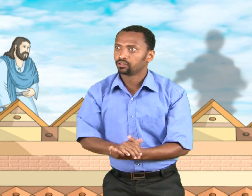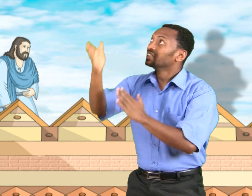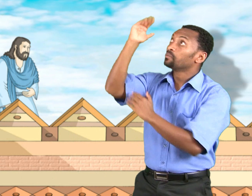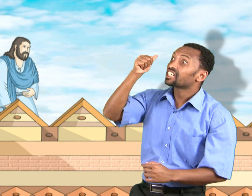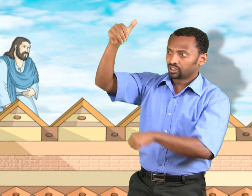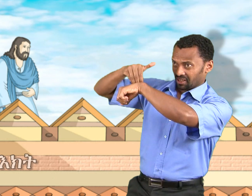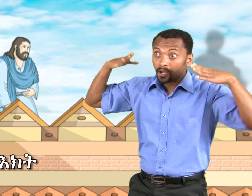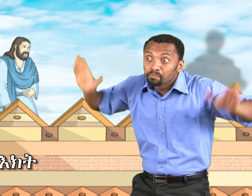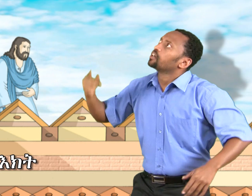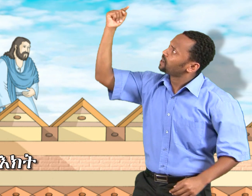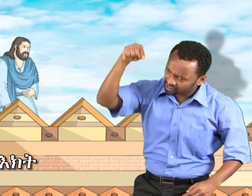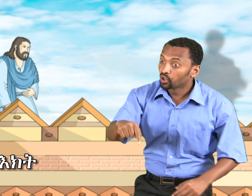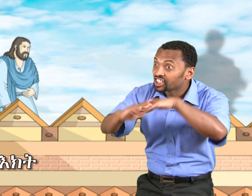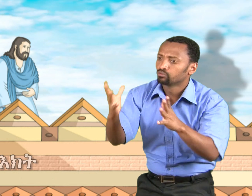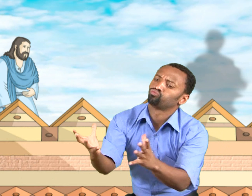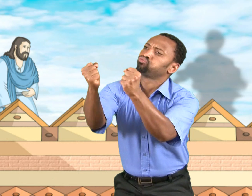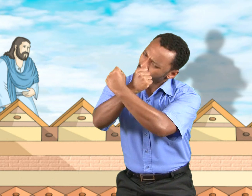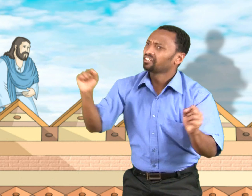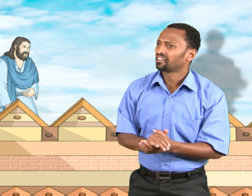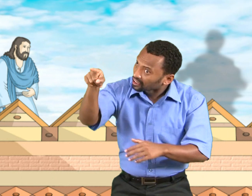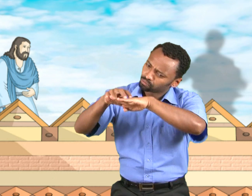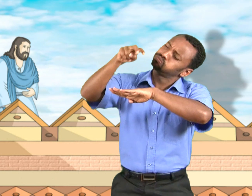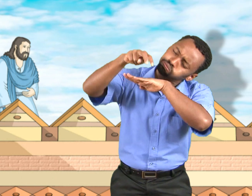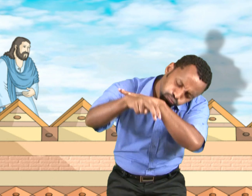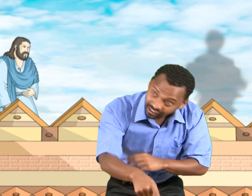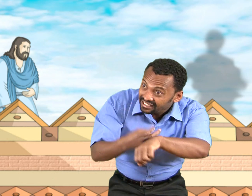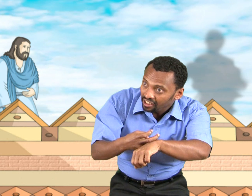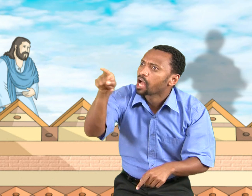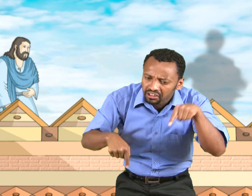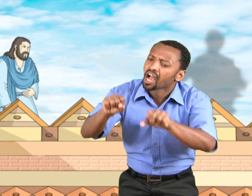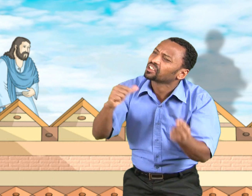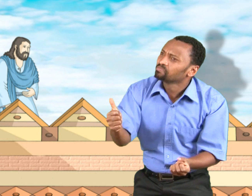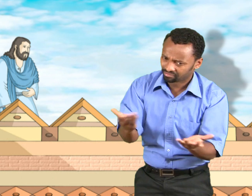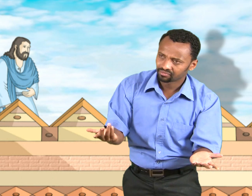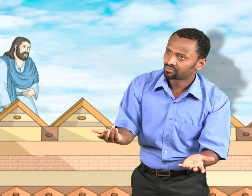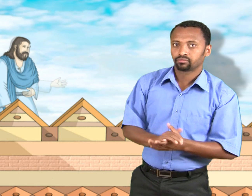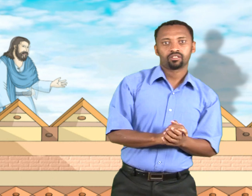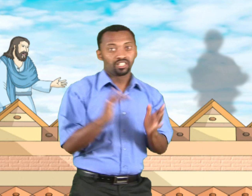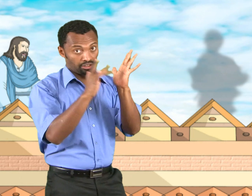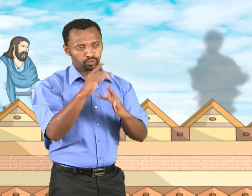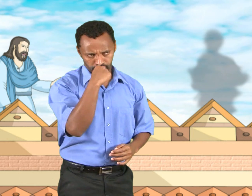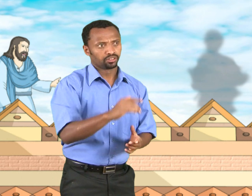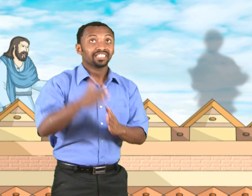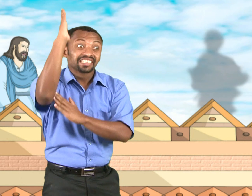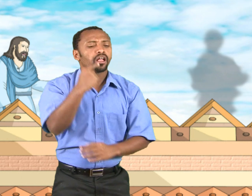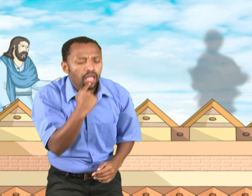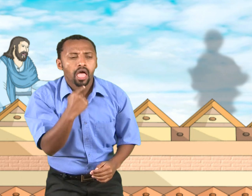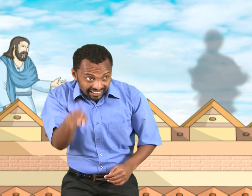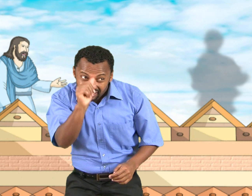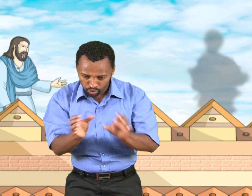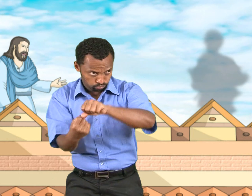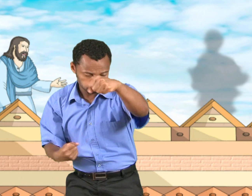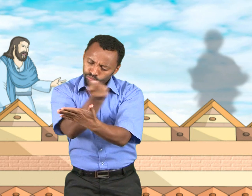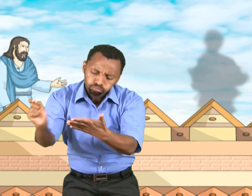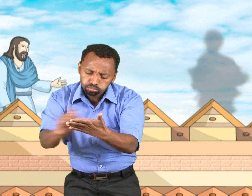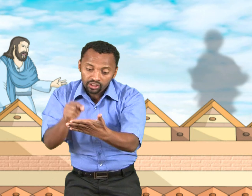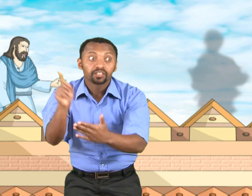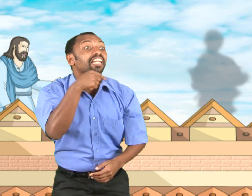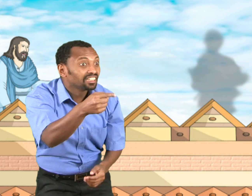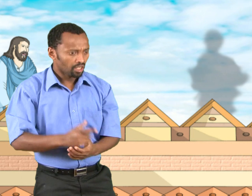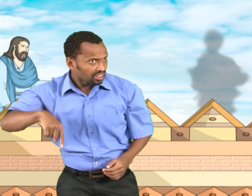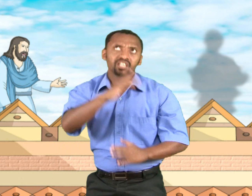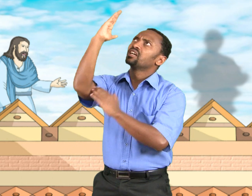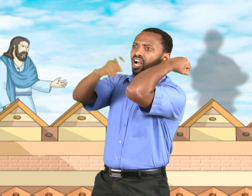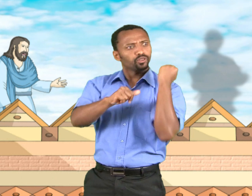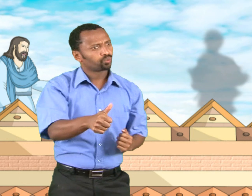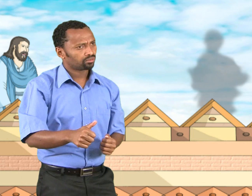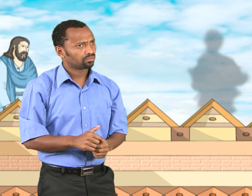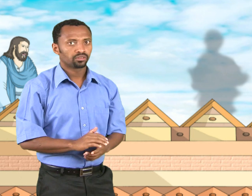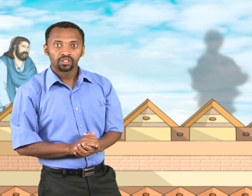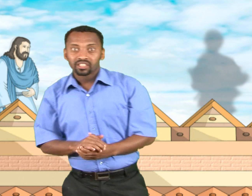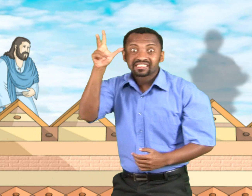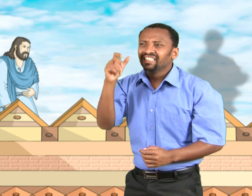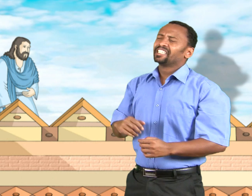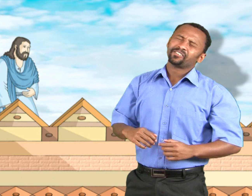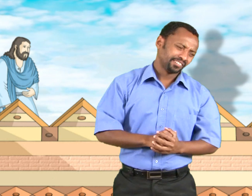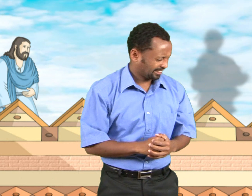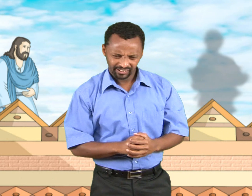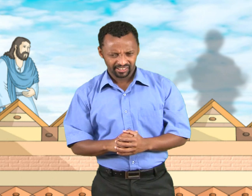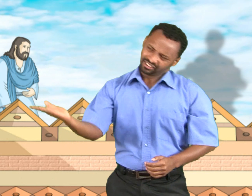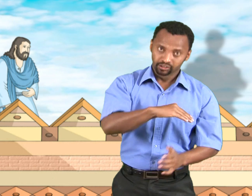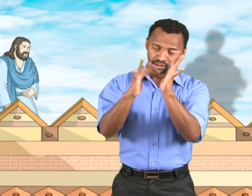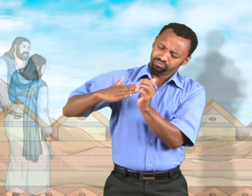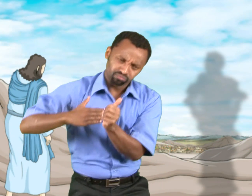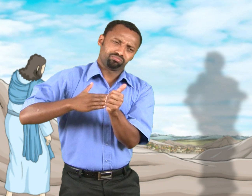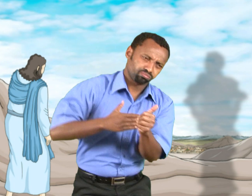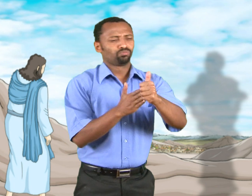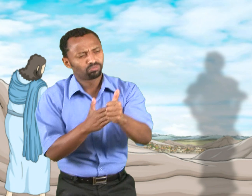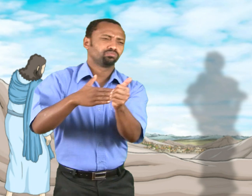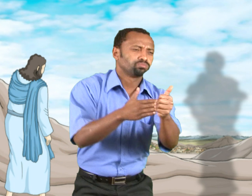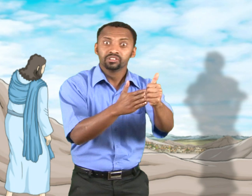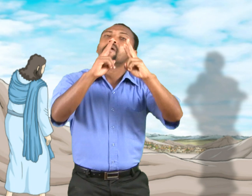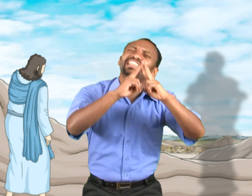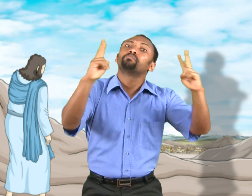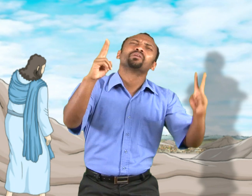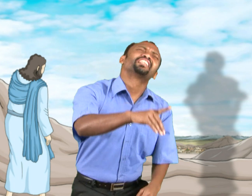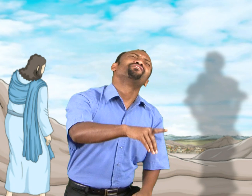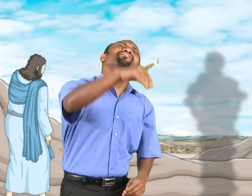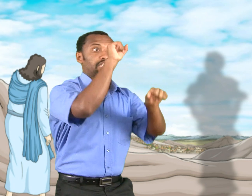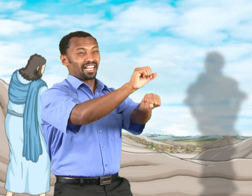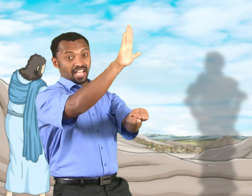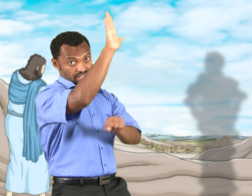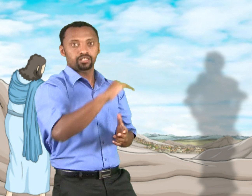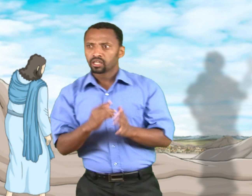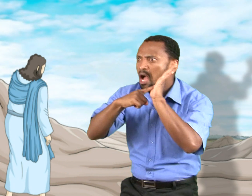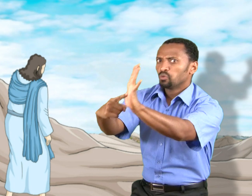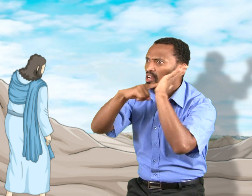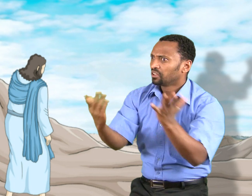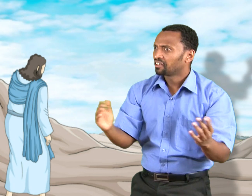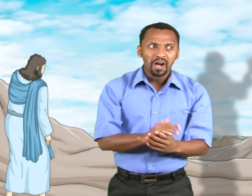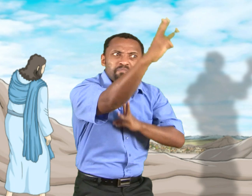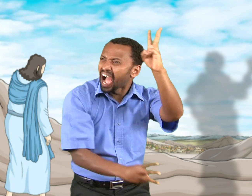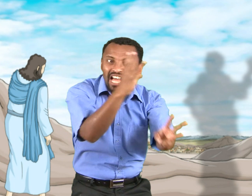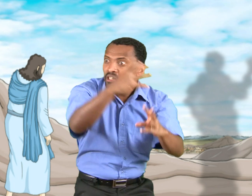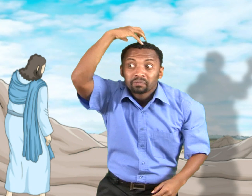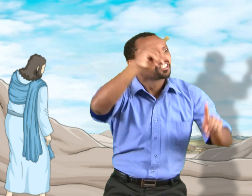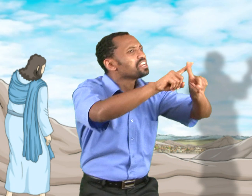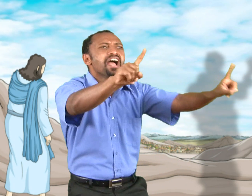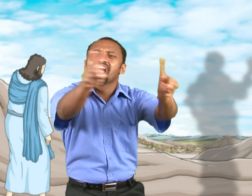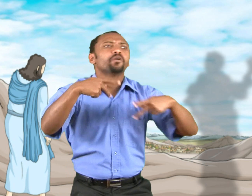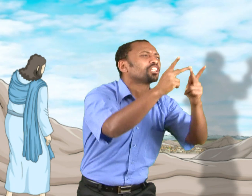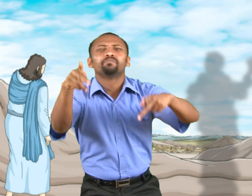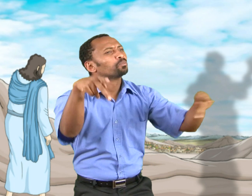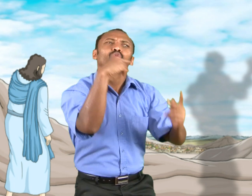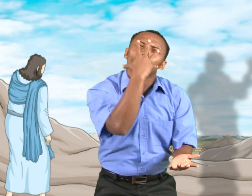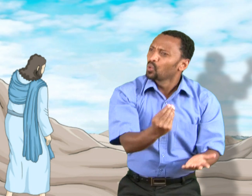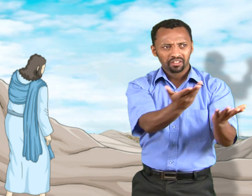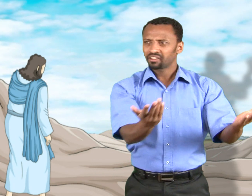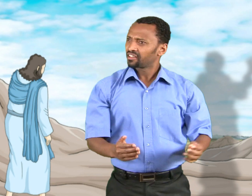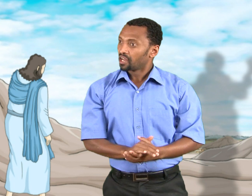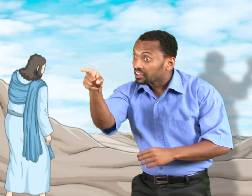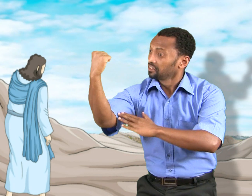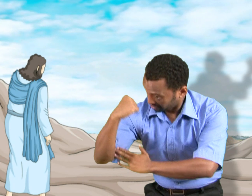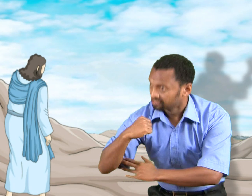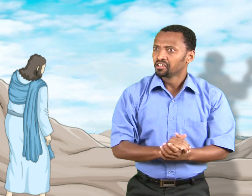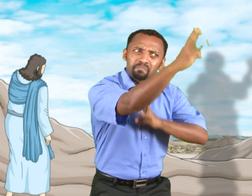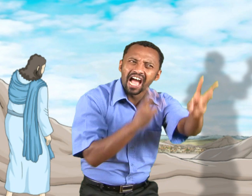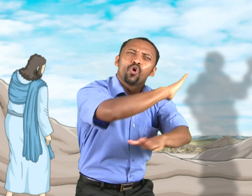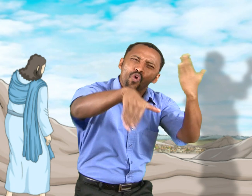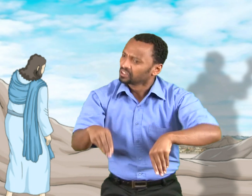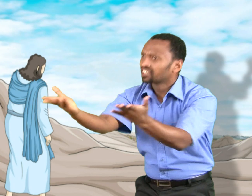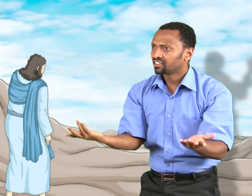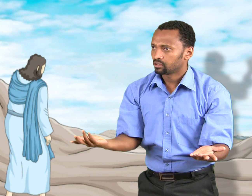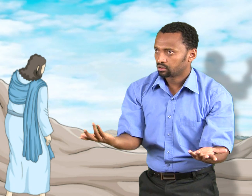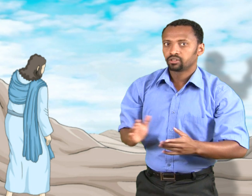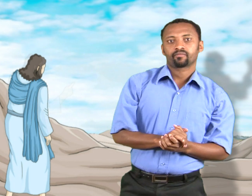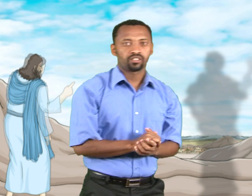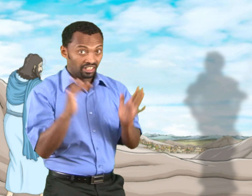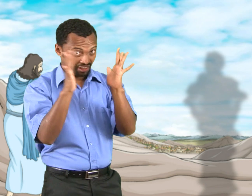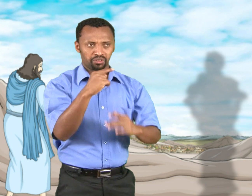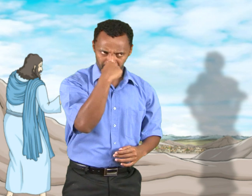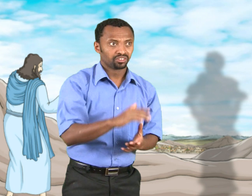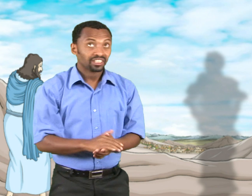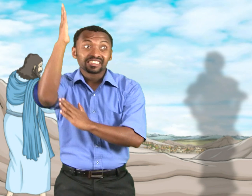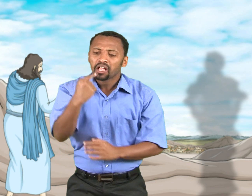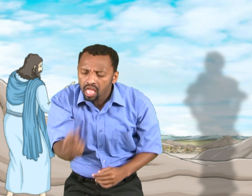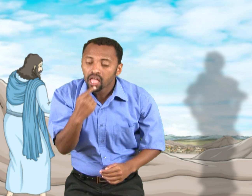For it is written: ‘He will command His angels concerning You, and they will lift You up in their hands, so that You will not strike Your foot against a stone.’” Jesus replied, “It is also written: ‘Do not put the Lord your God to the test.’” Again, the devil took Him to a very high mountain and showed Him all the kingdoms of the world and their glory.